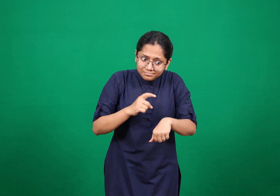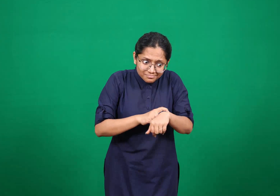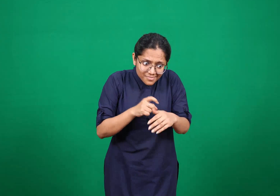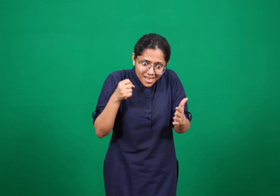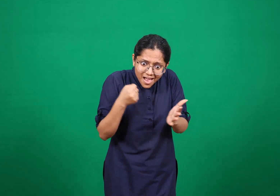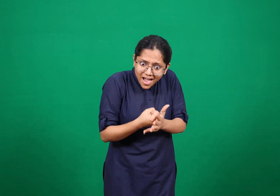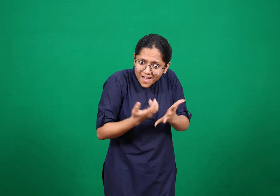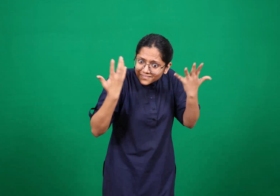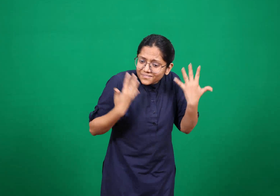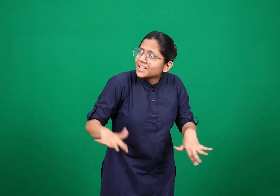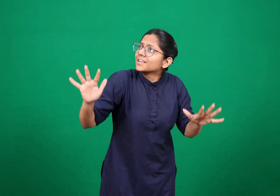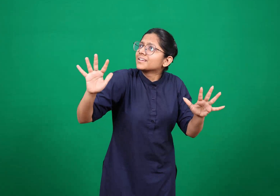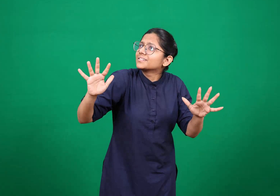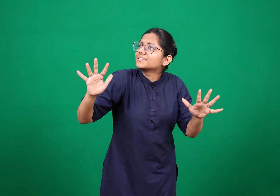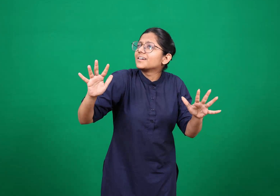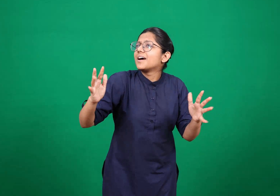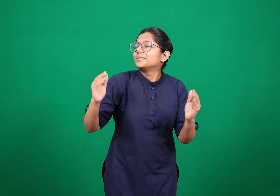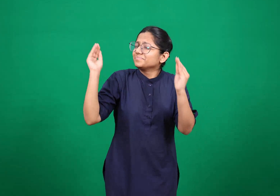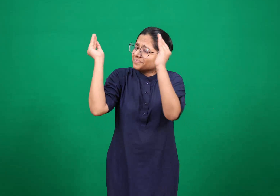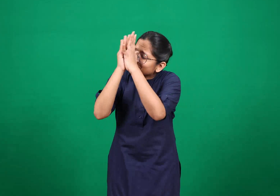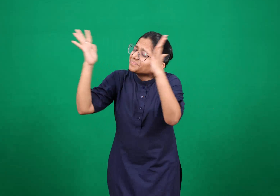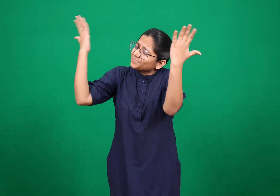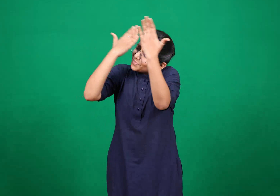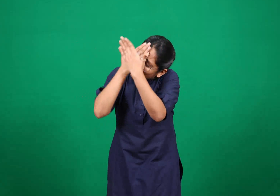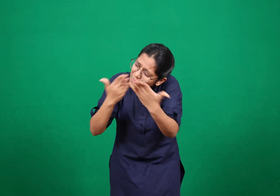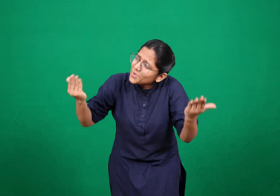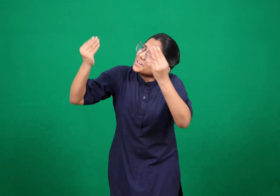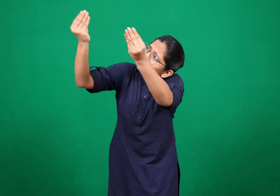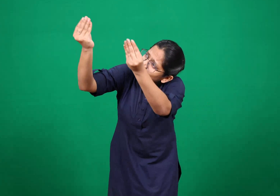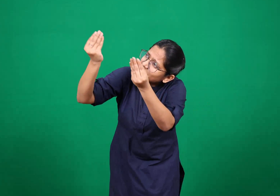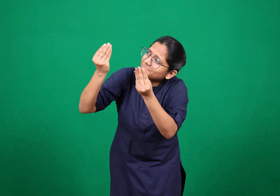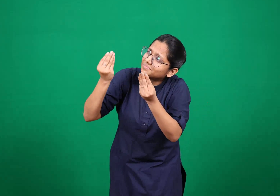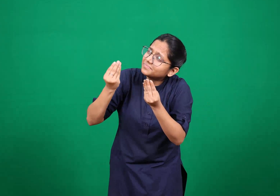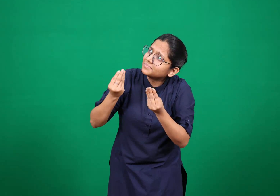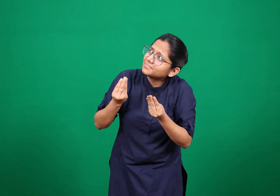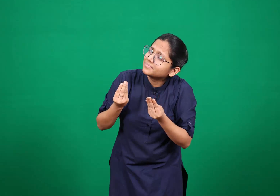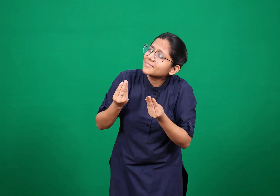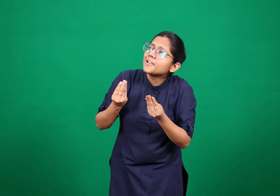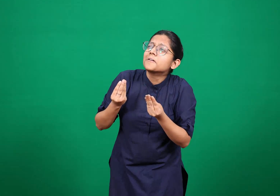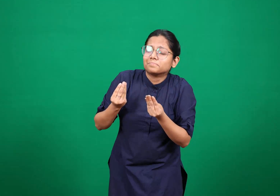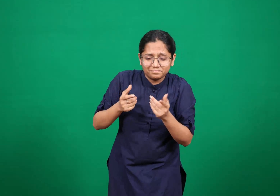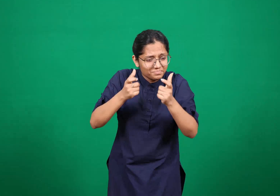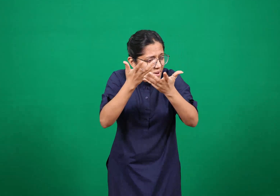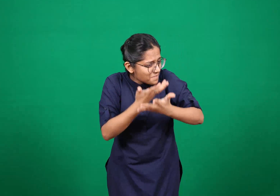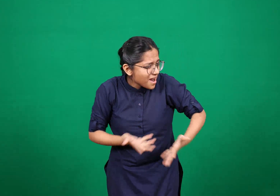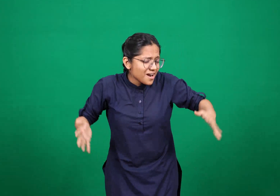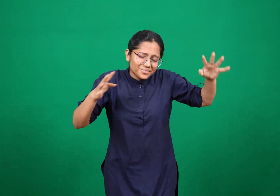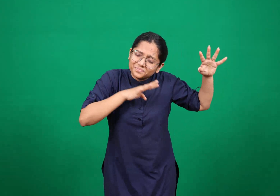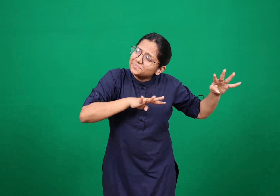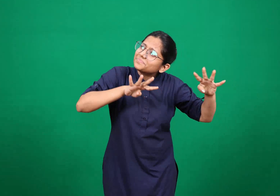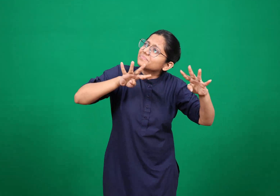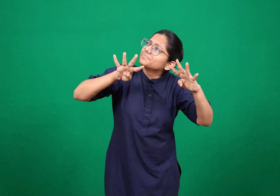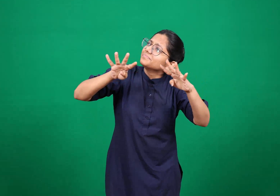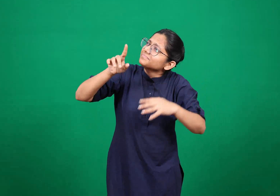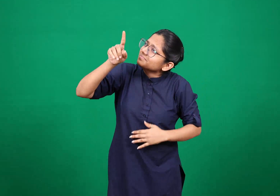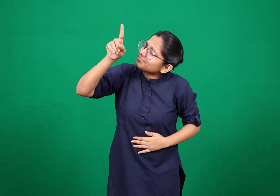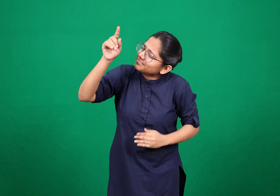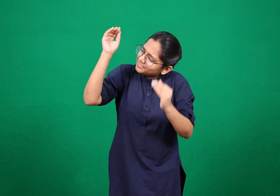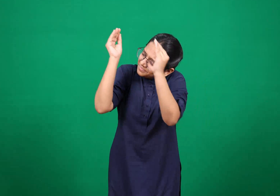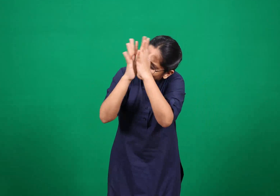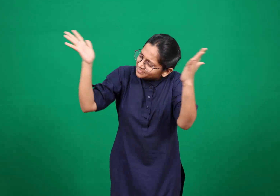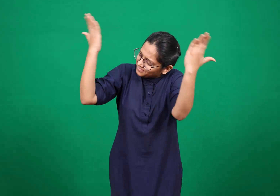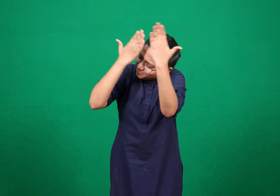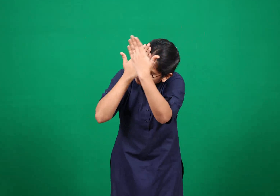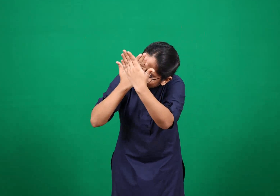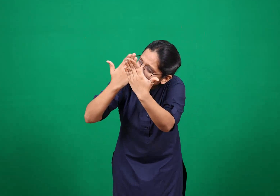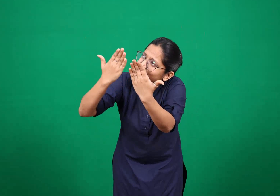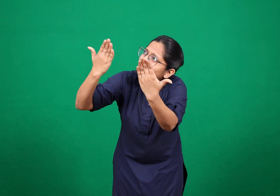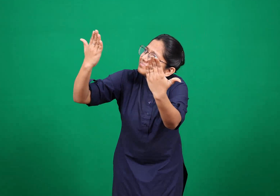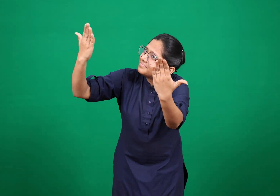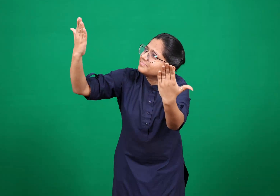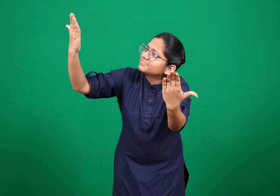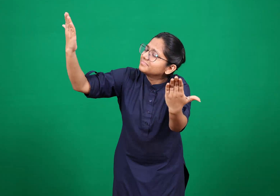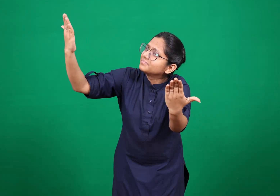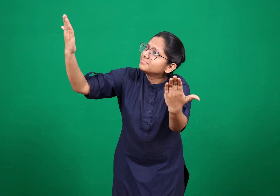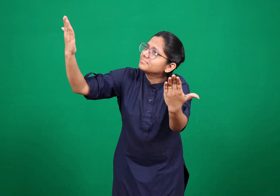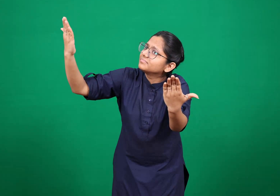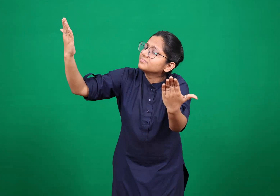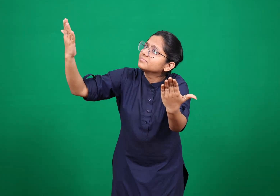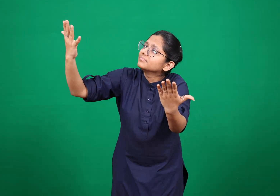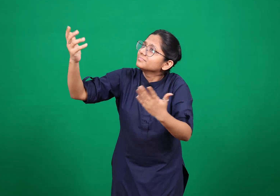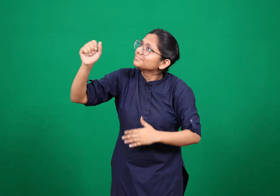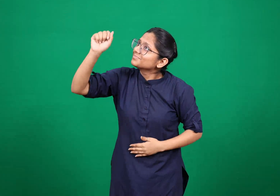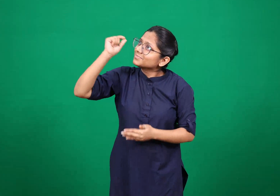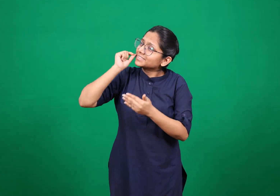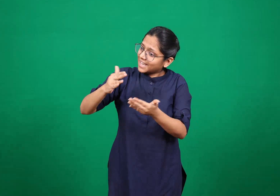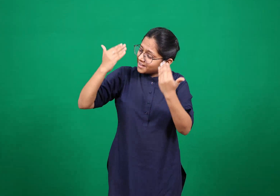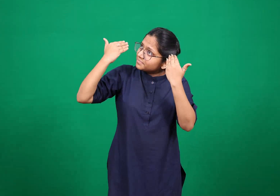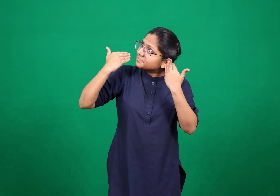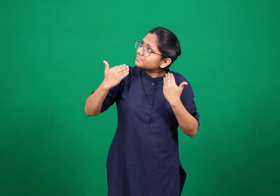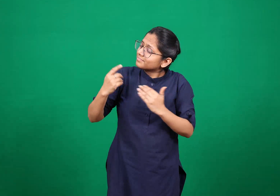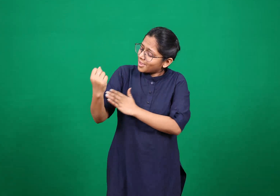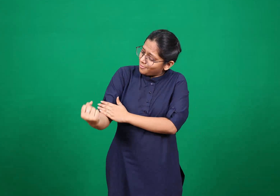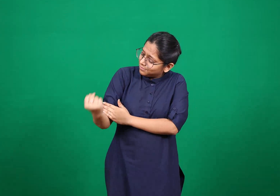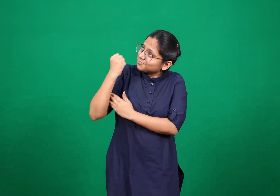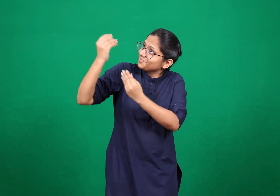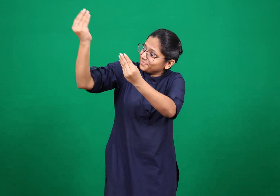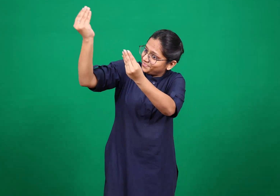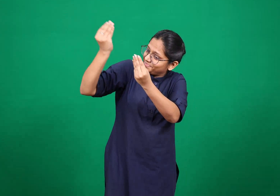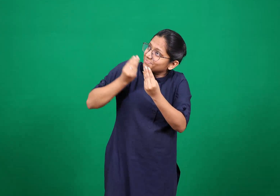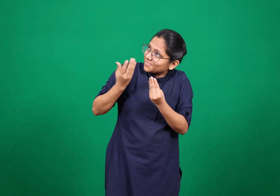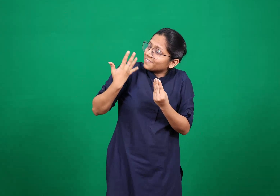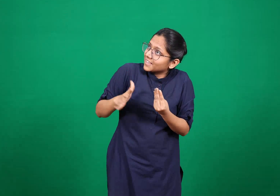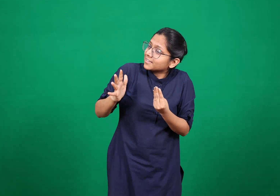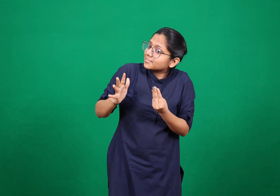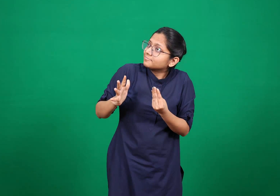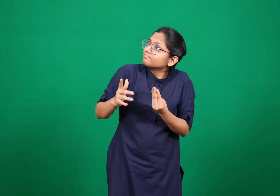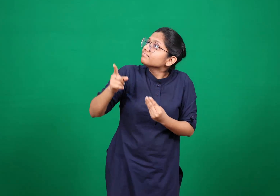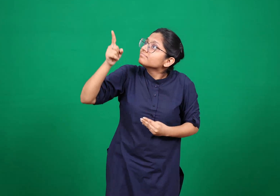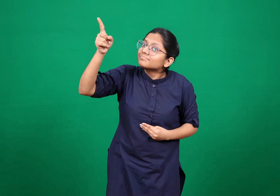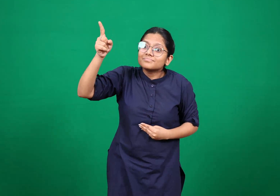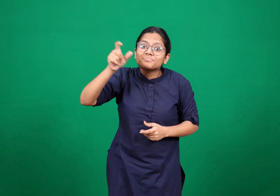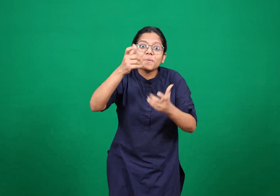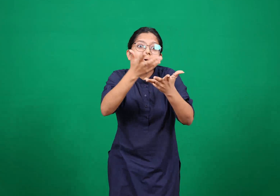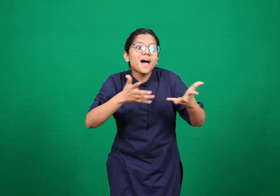Glorify Your Son, that Your Son may glorify You.